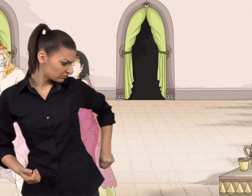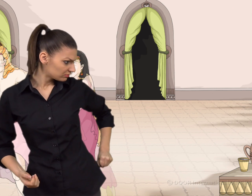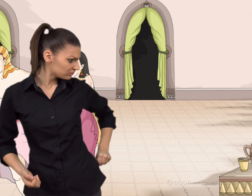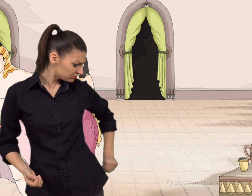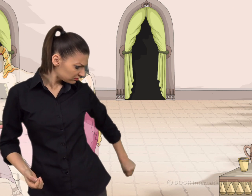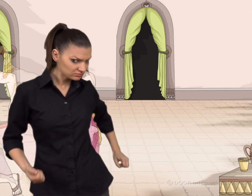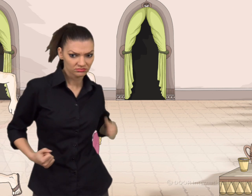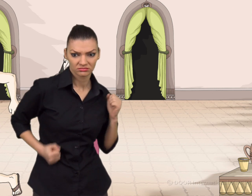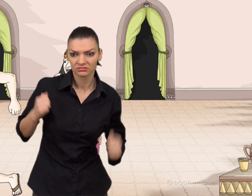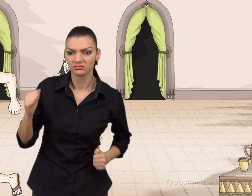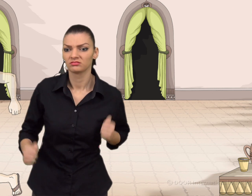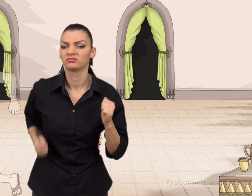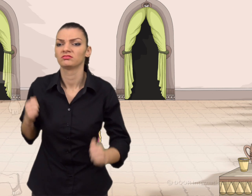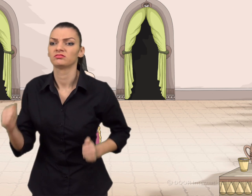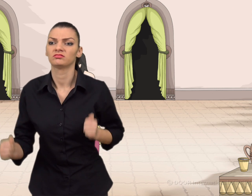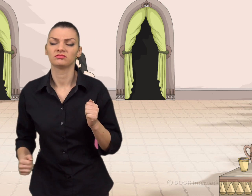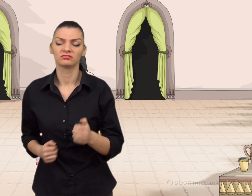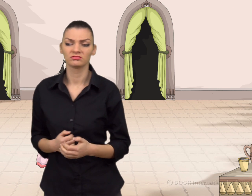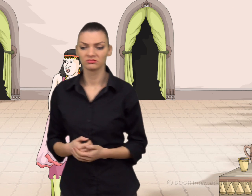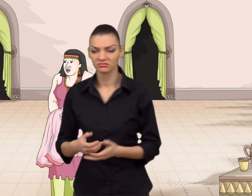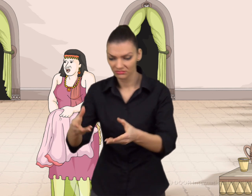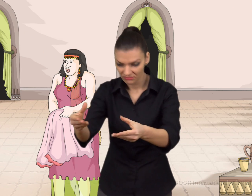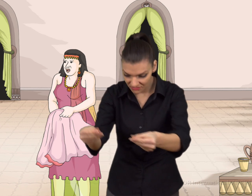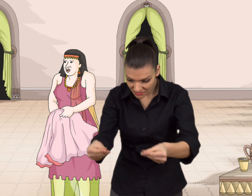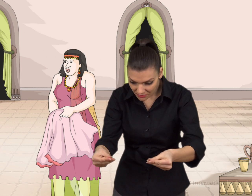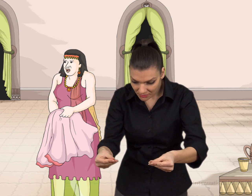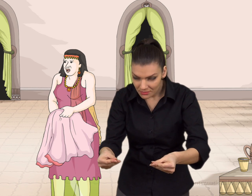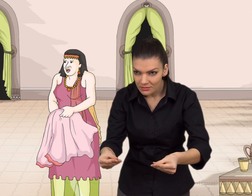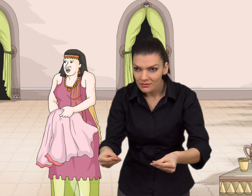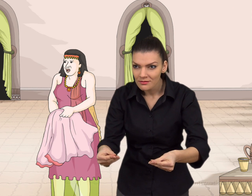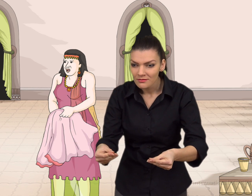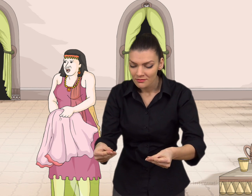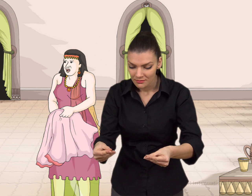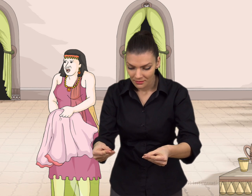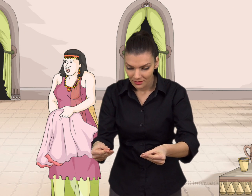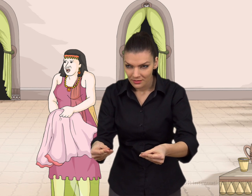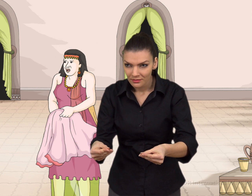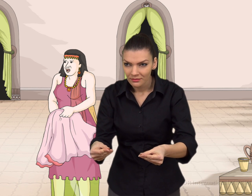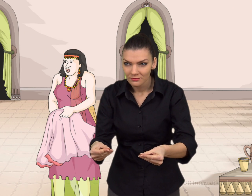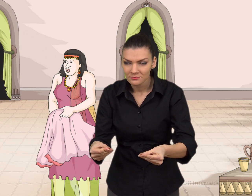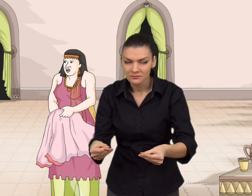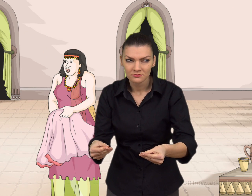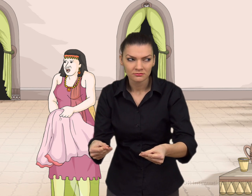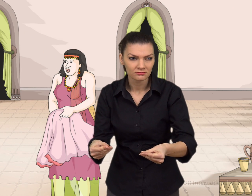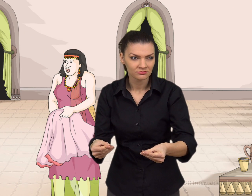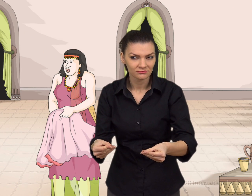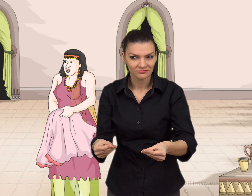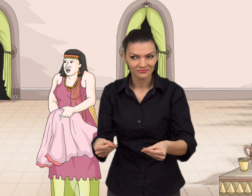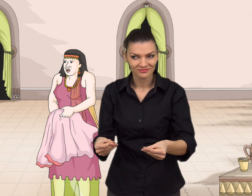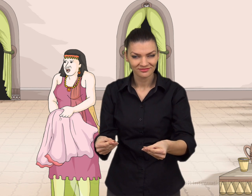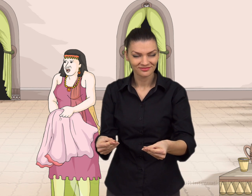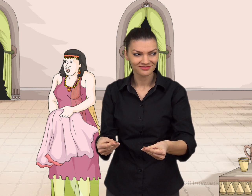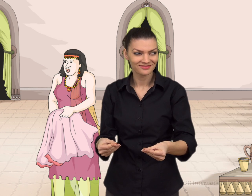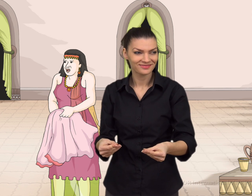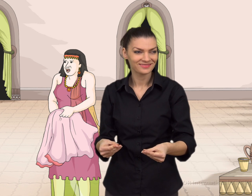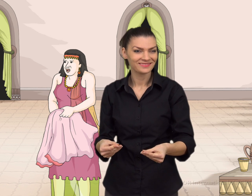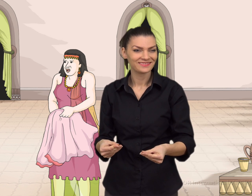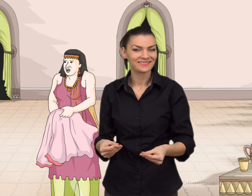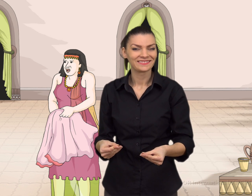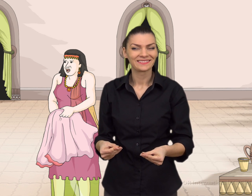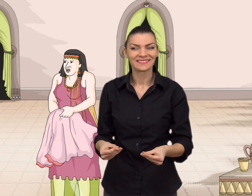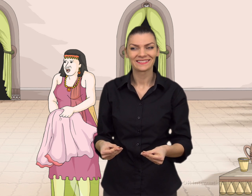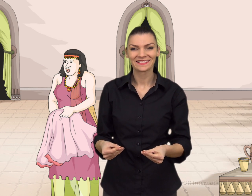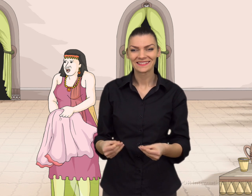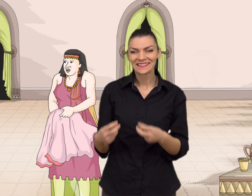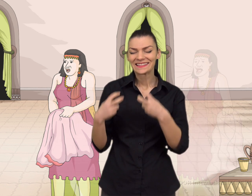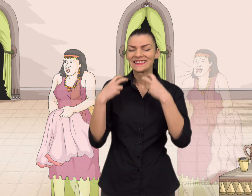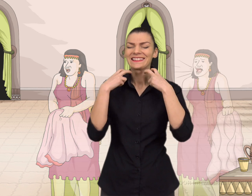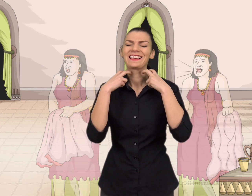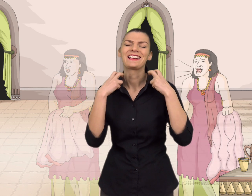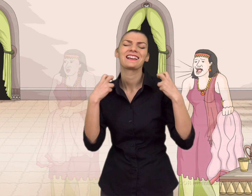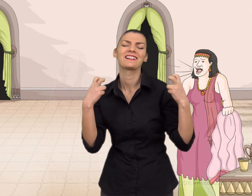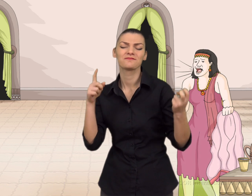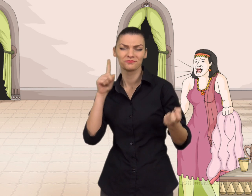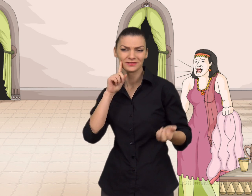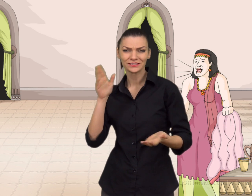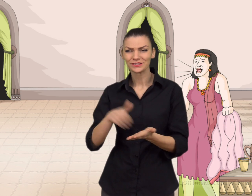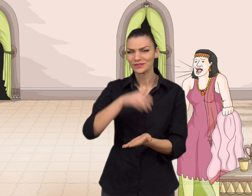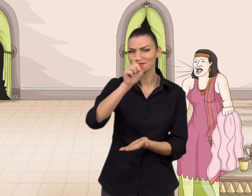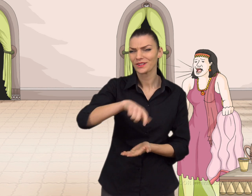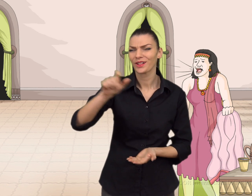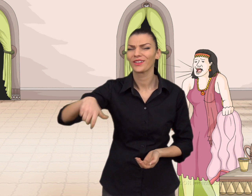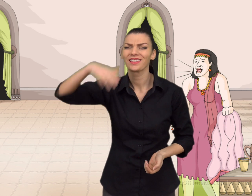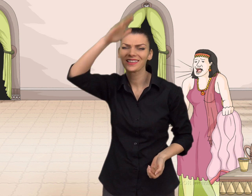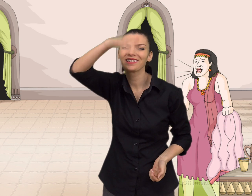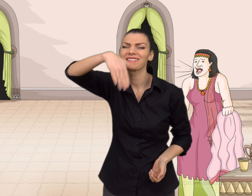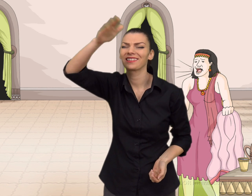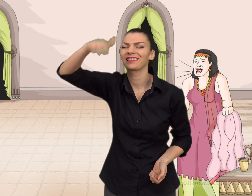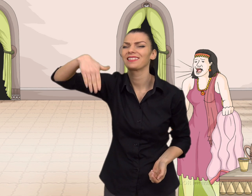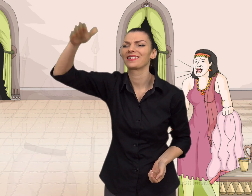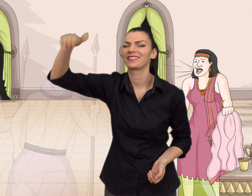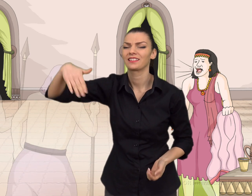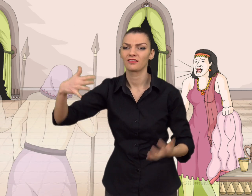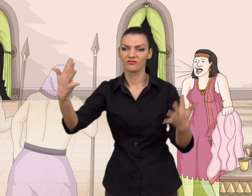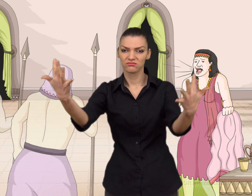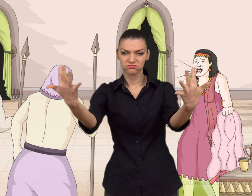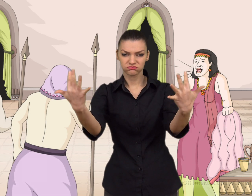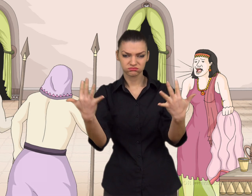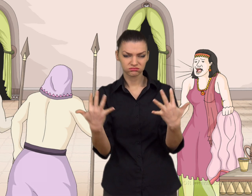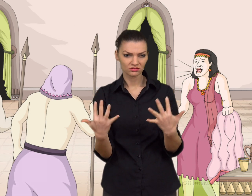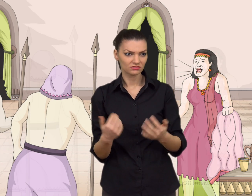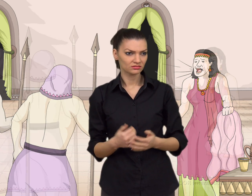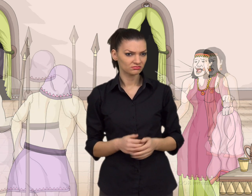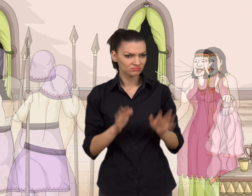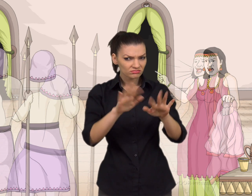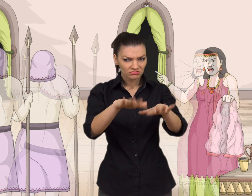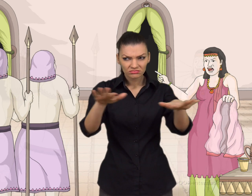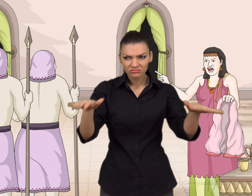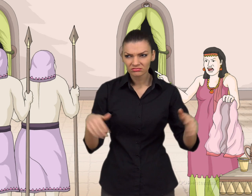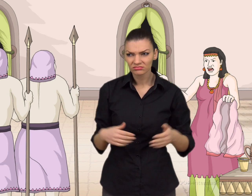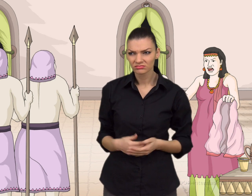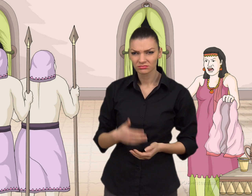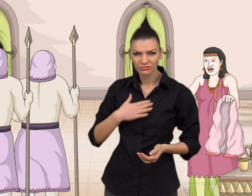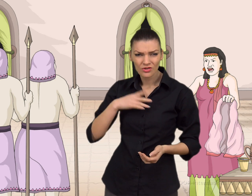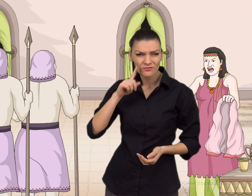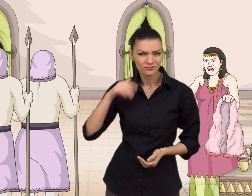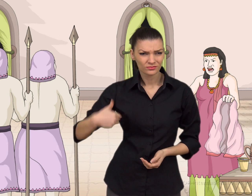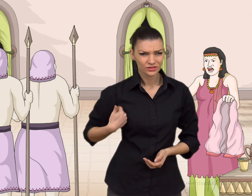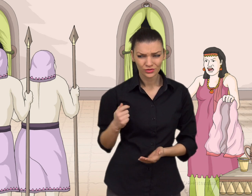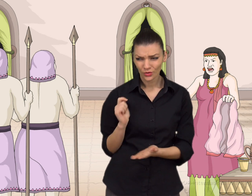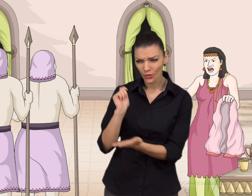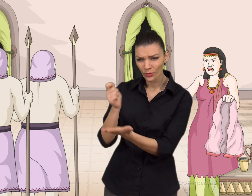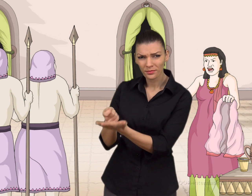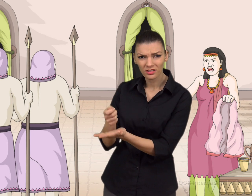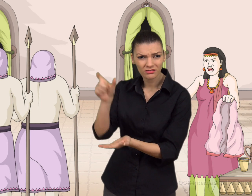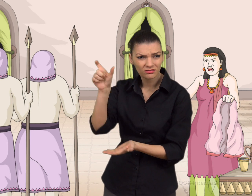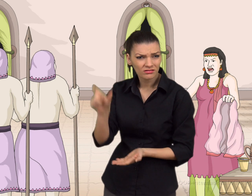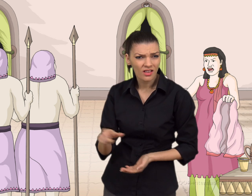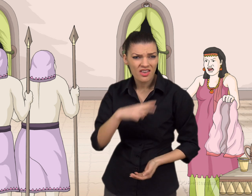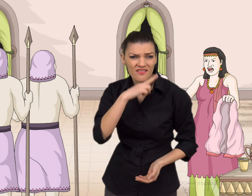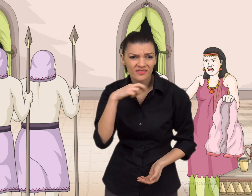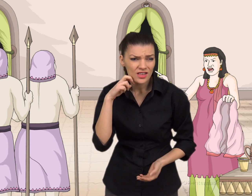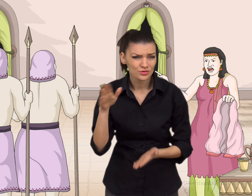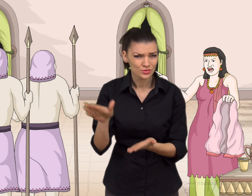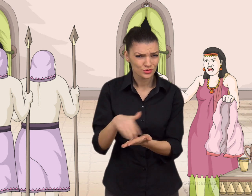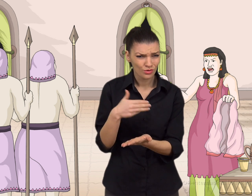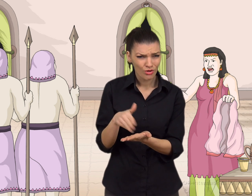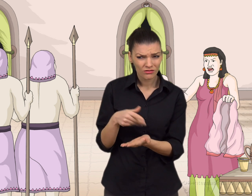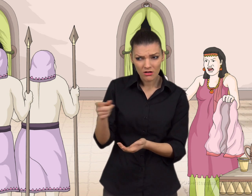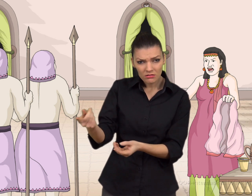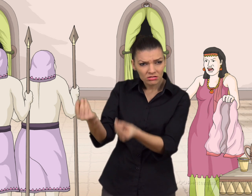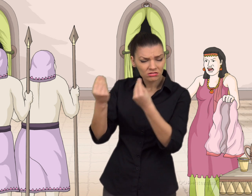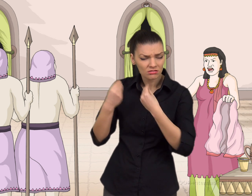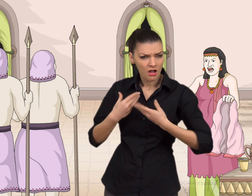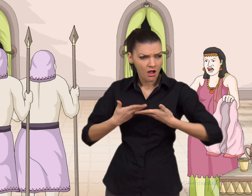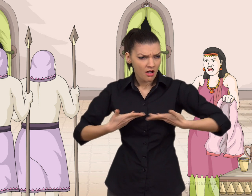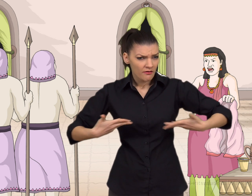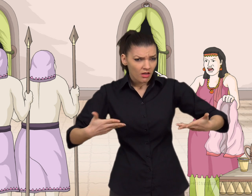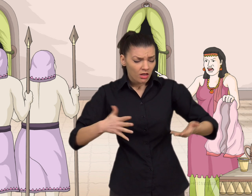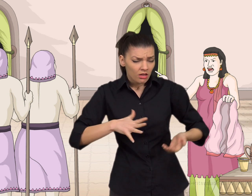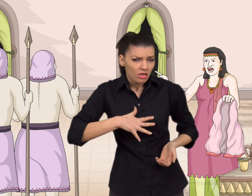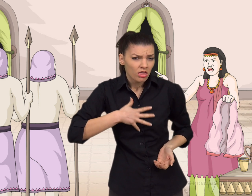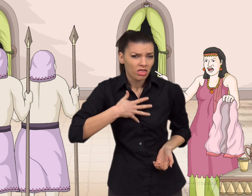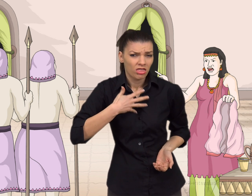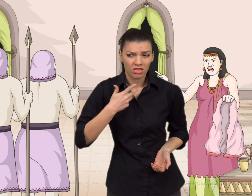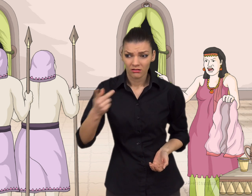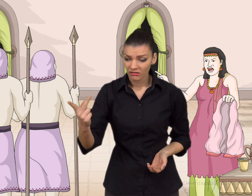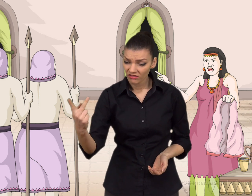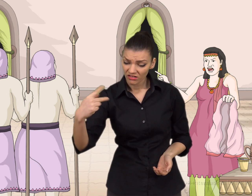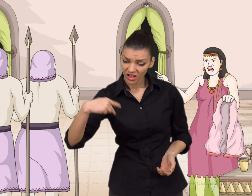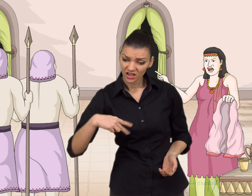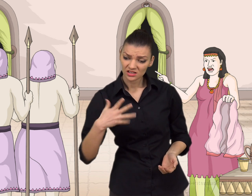When she saw that he had left his cloak in her hand and had run out of the house, she called her household servants. “Look,” she said, “this Hebrew has been brought to us to make sport of us.